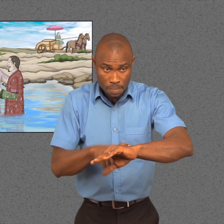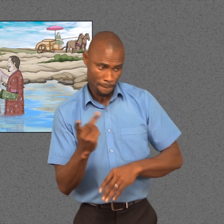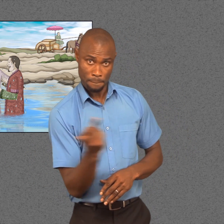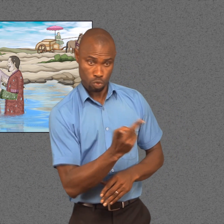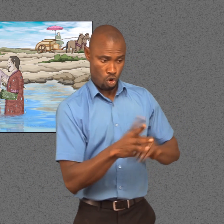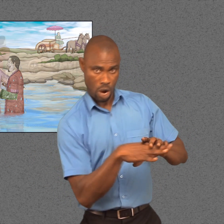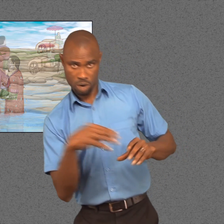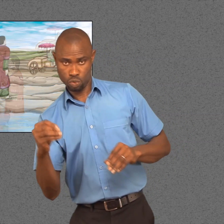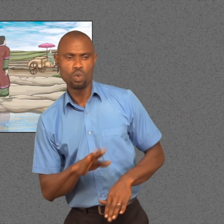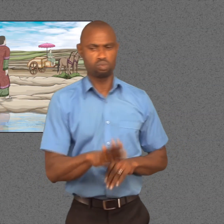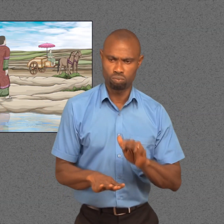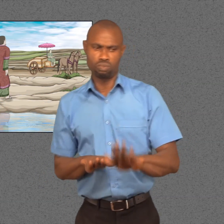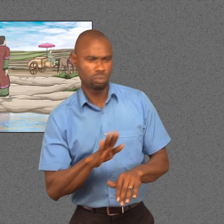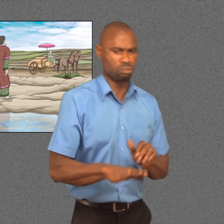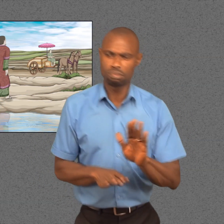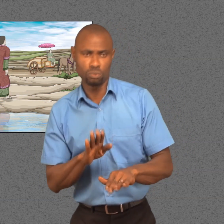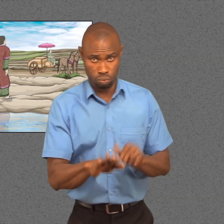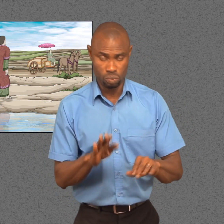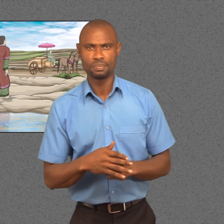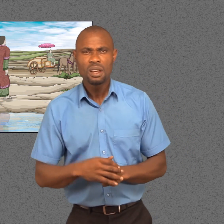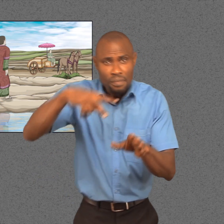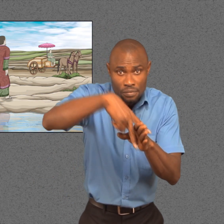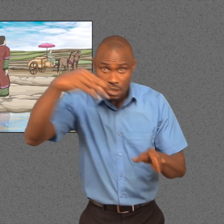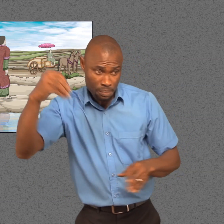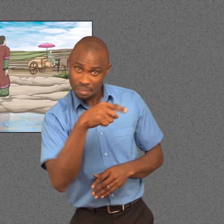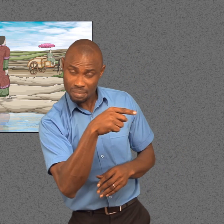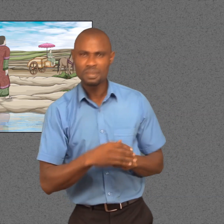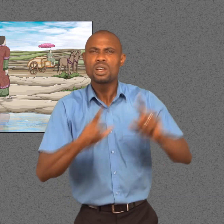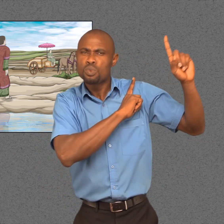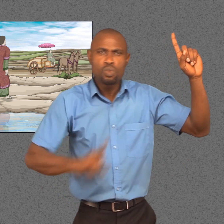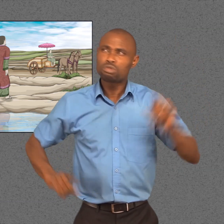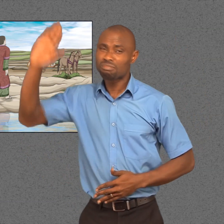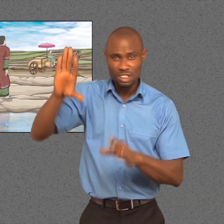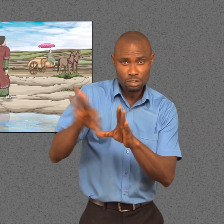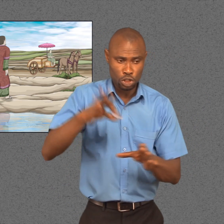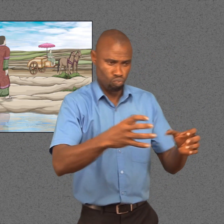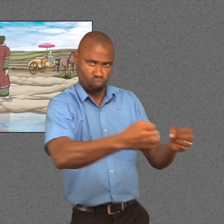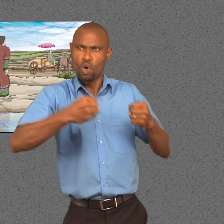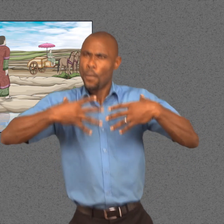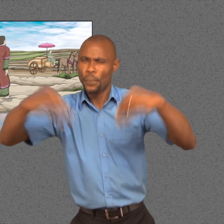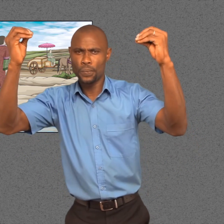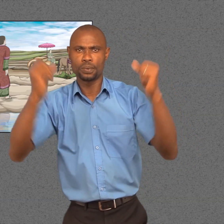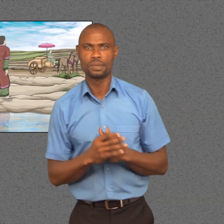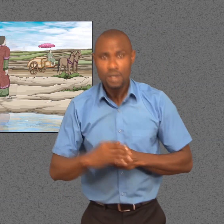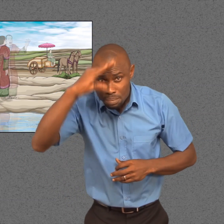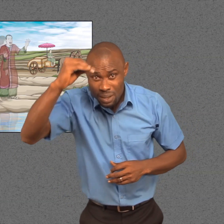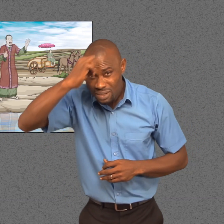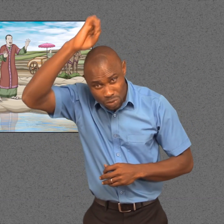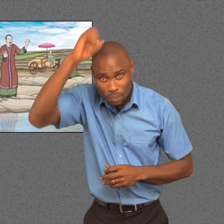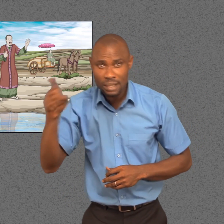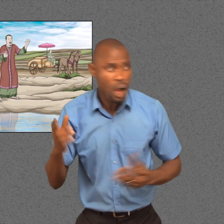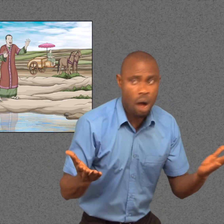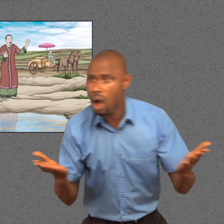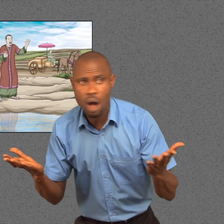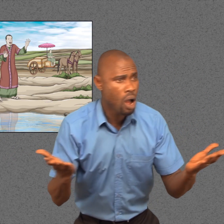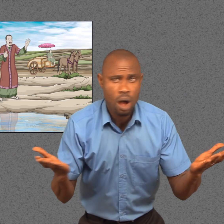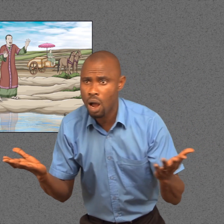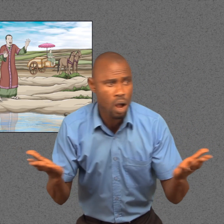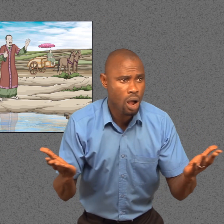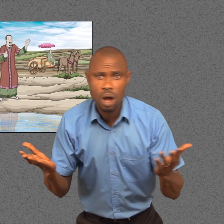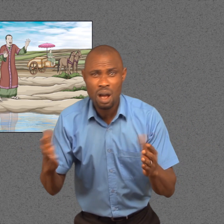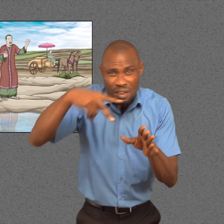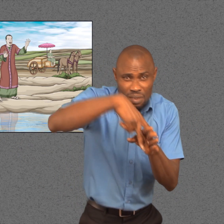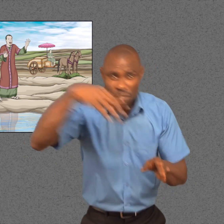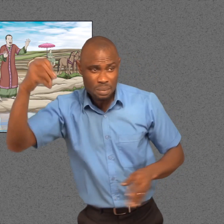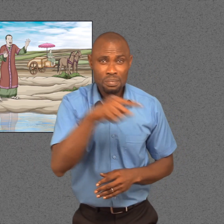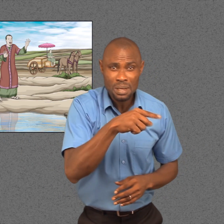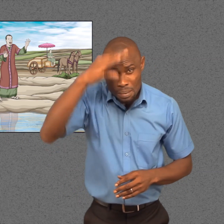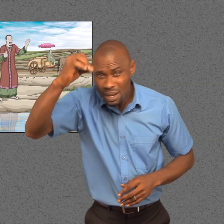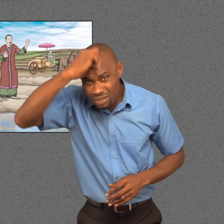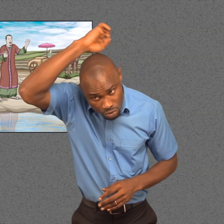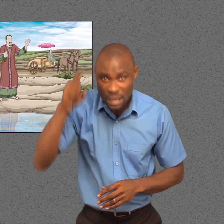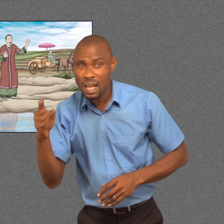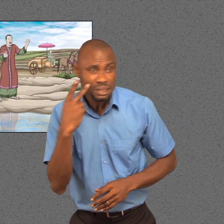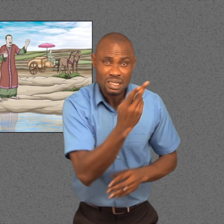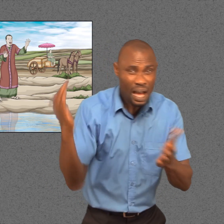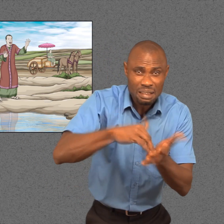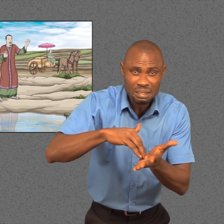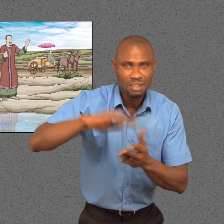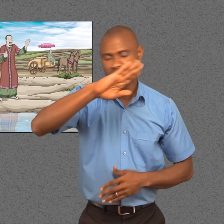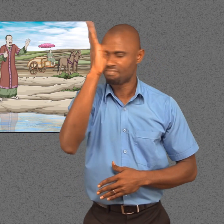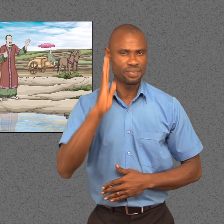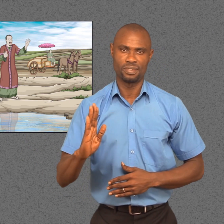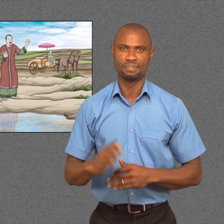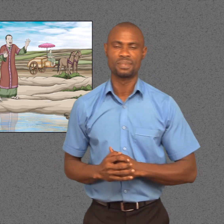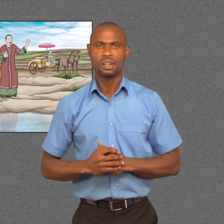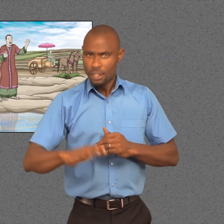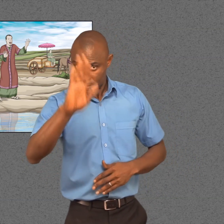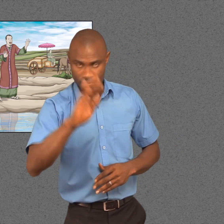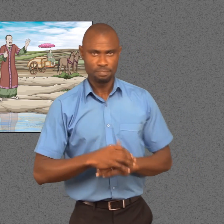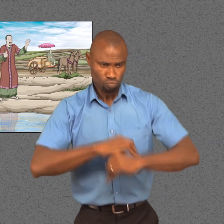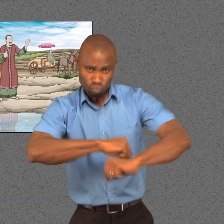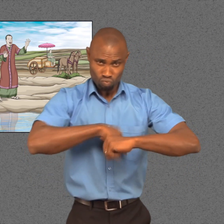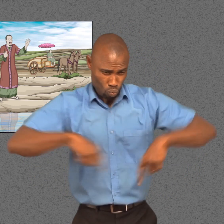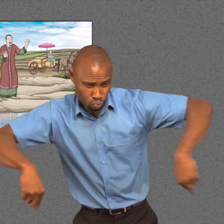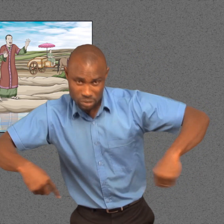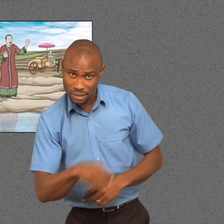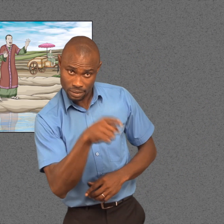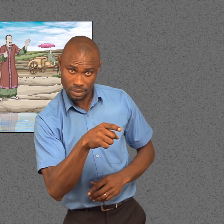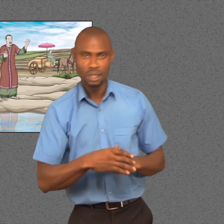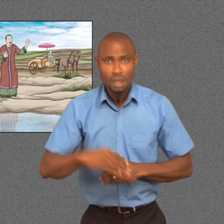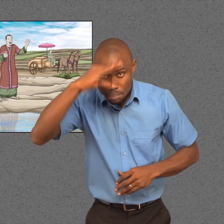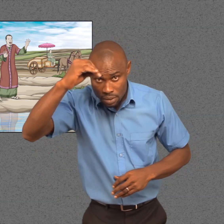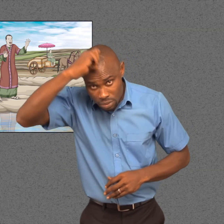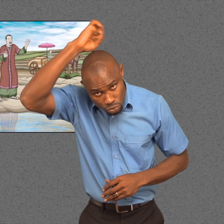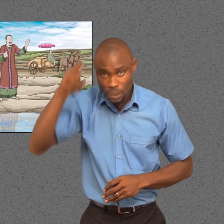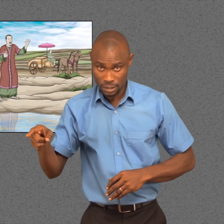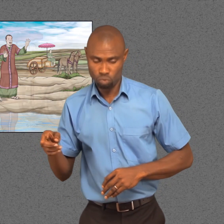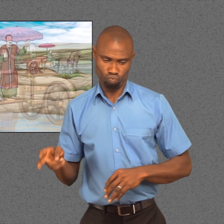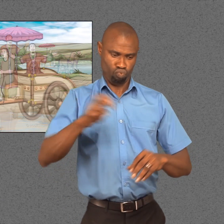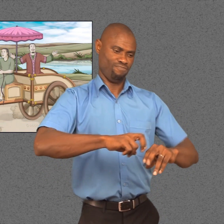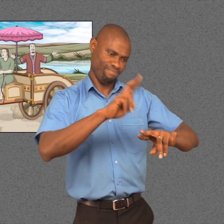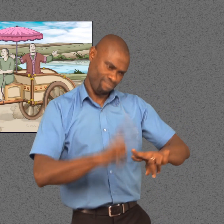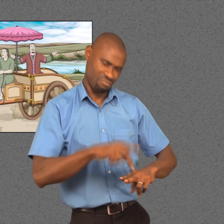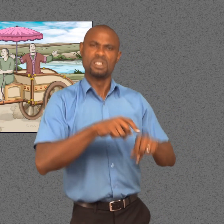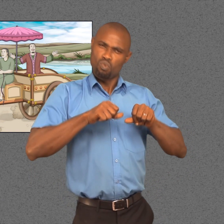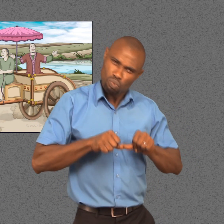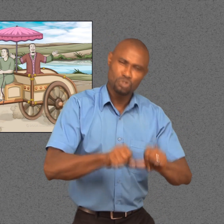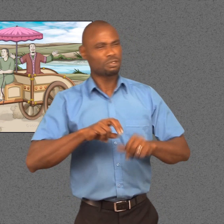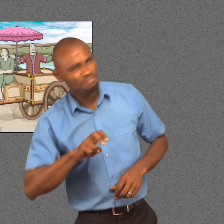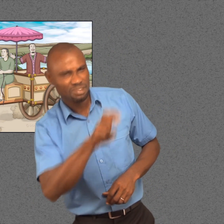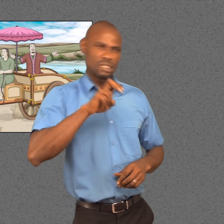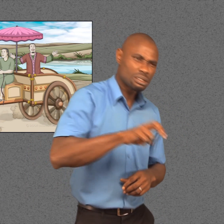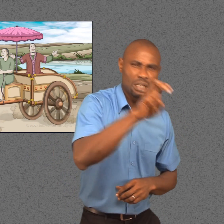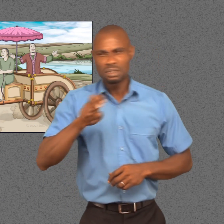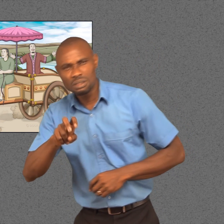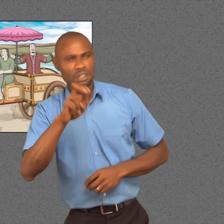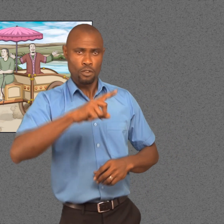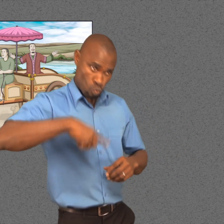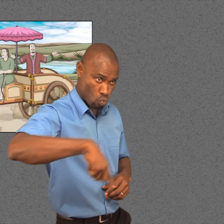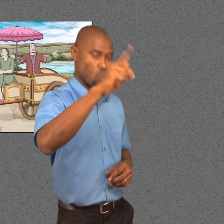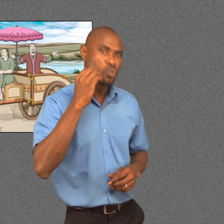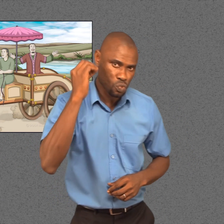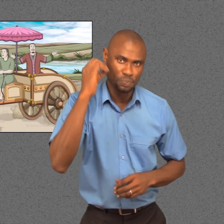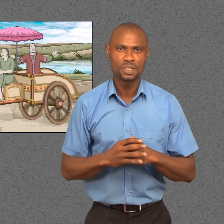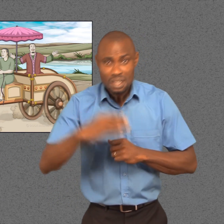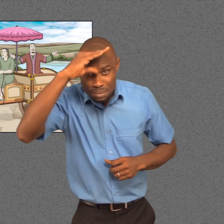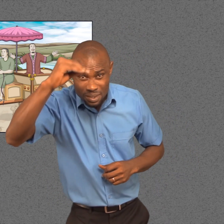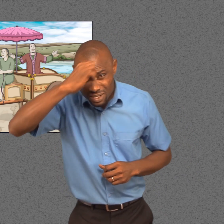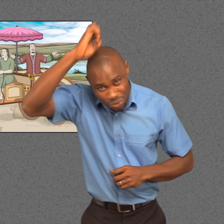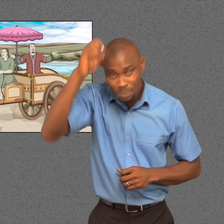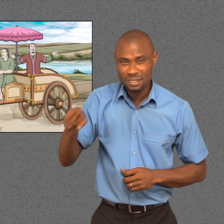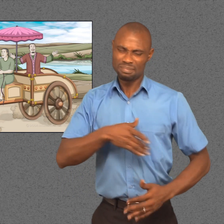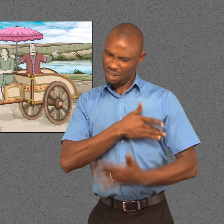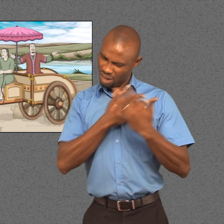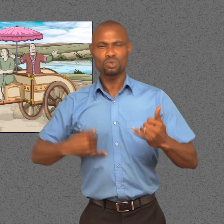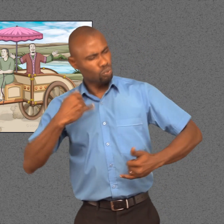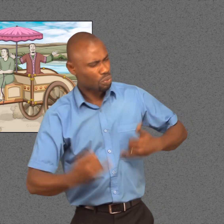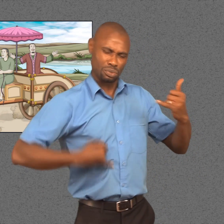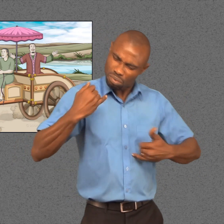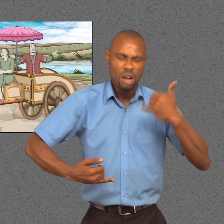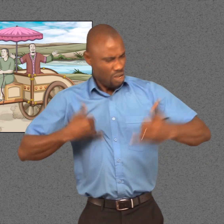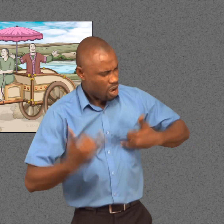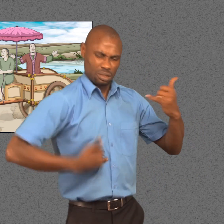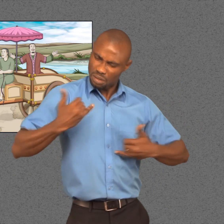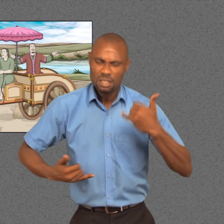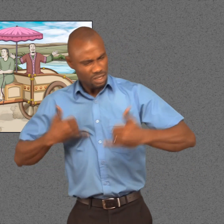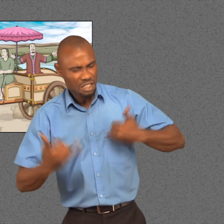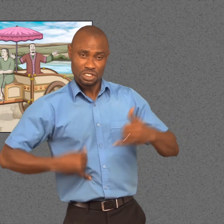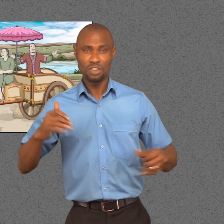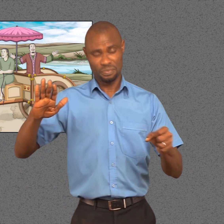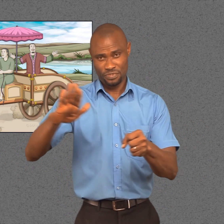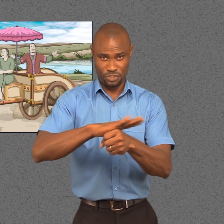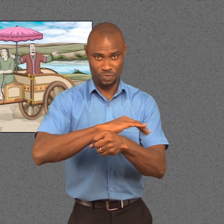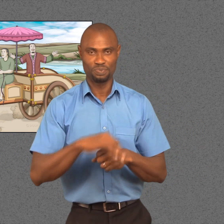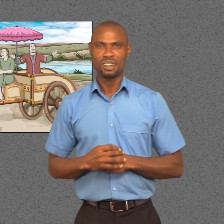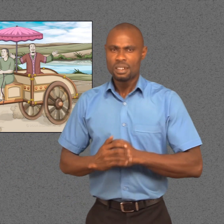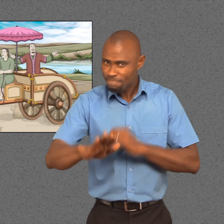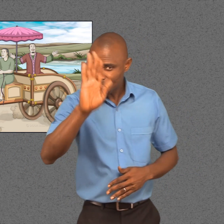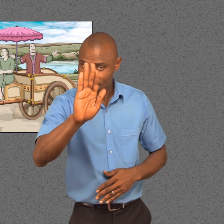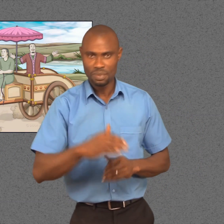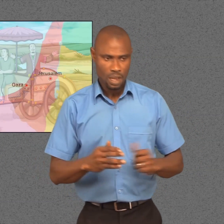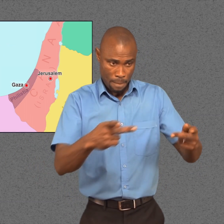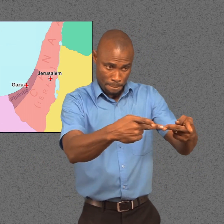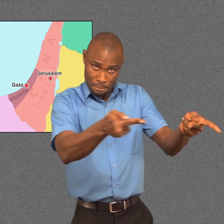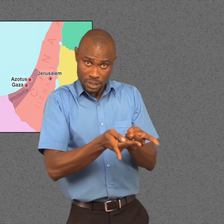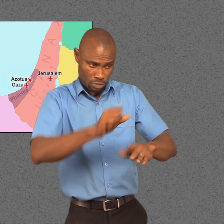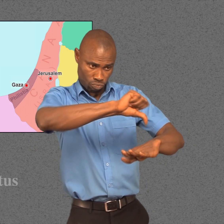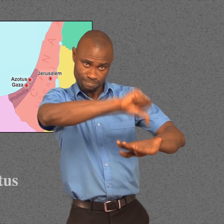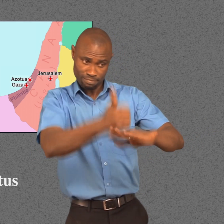When they came up out of the water, the Spirit of the Lord carried Philip away, and the eunuch saw him no more, but went on his way rejoicing.